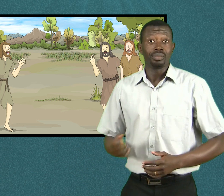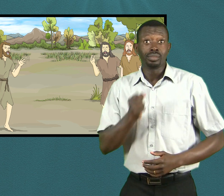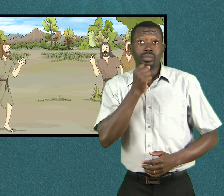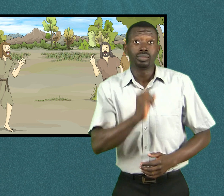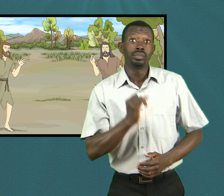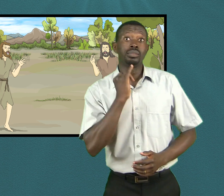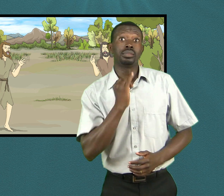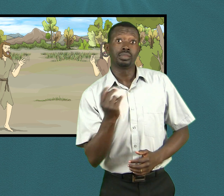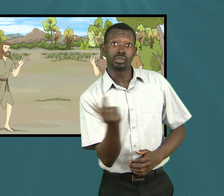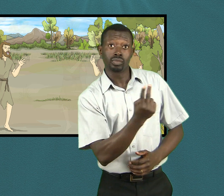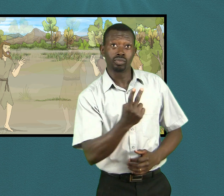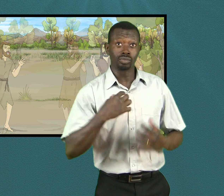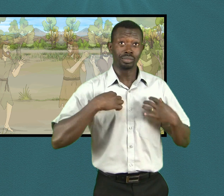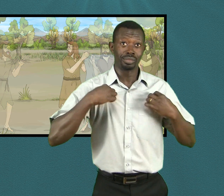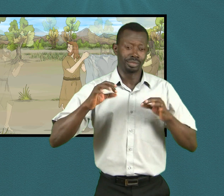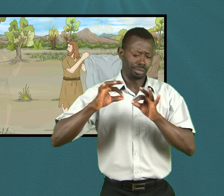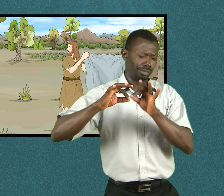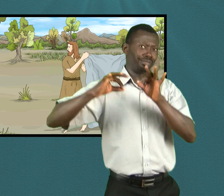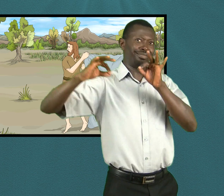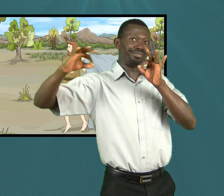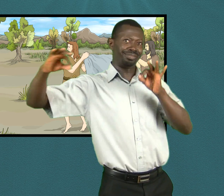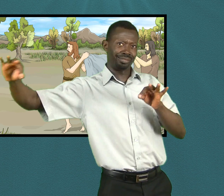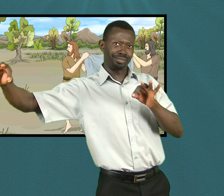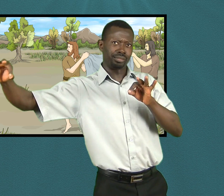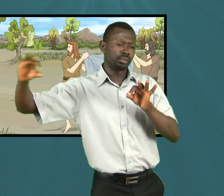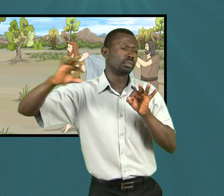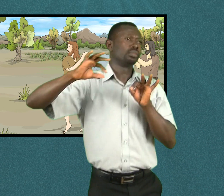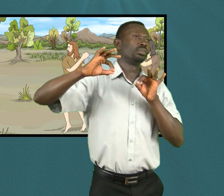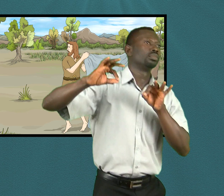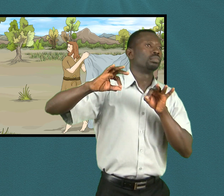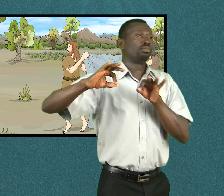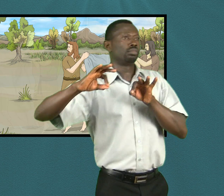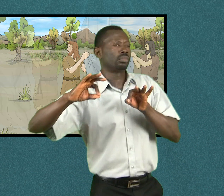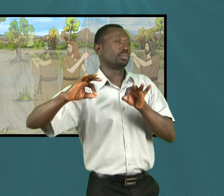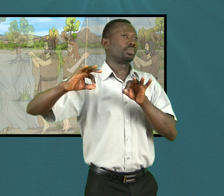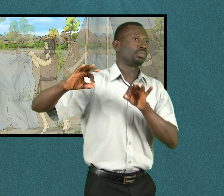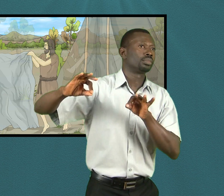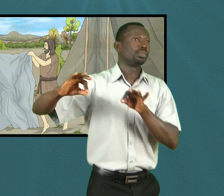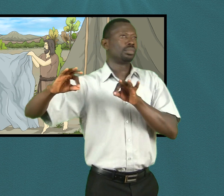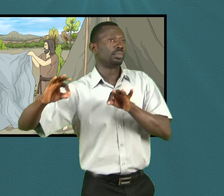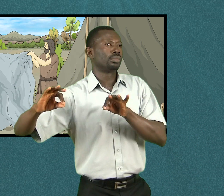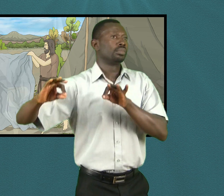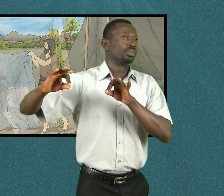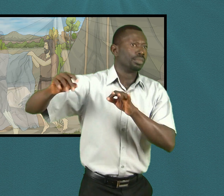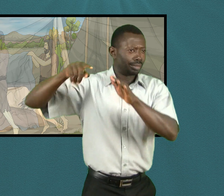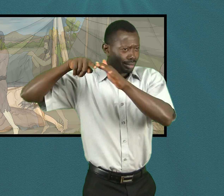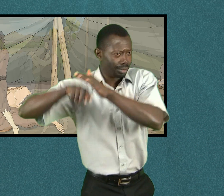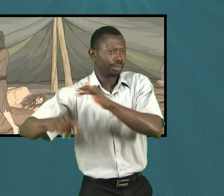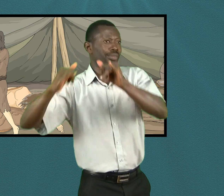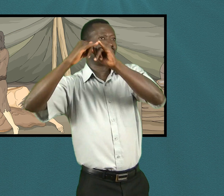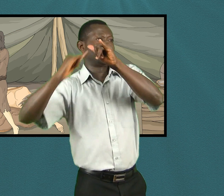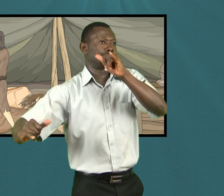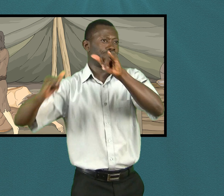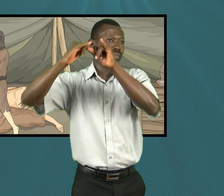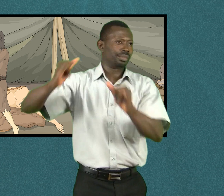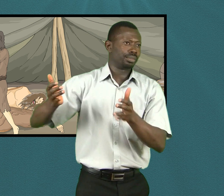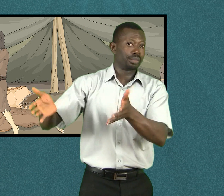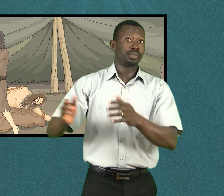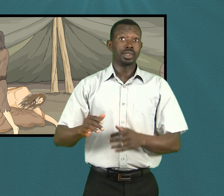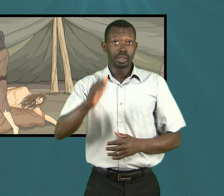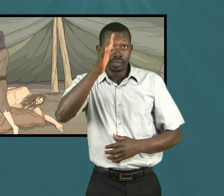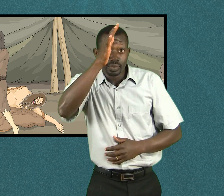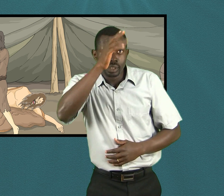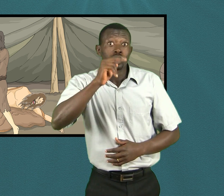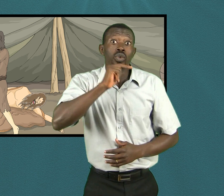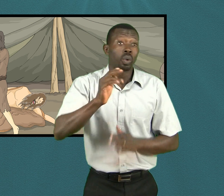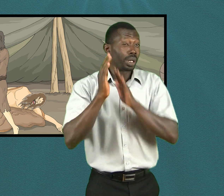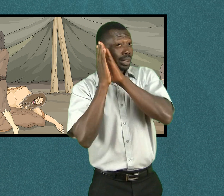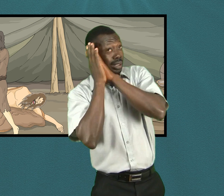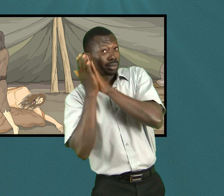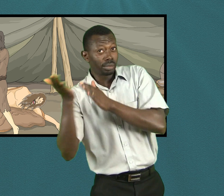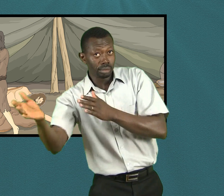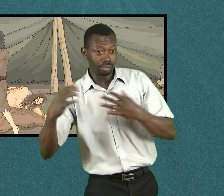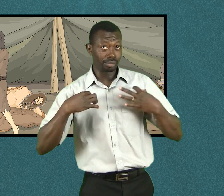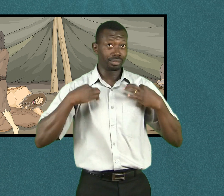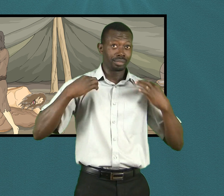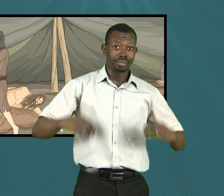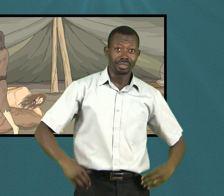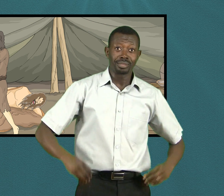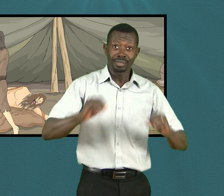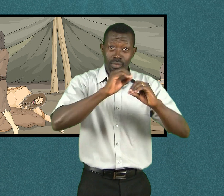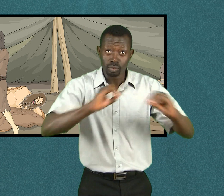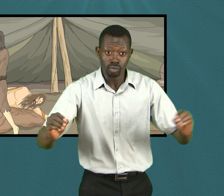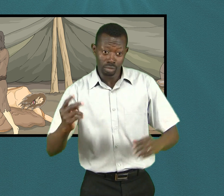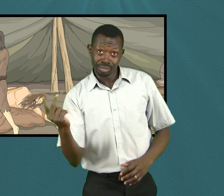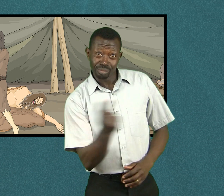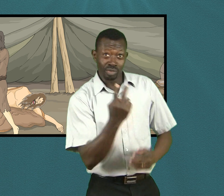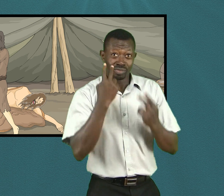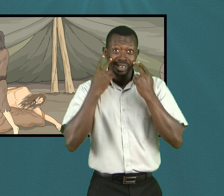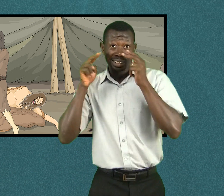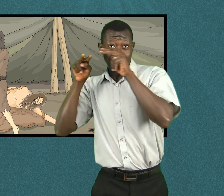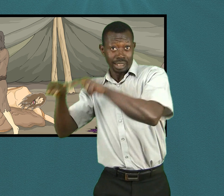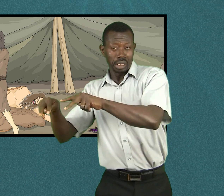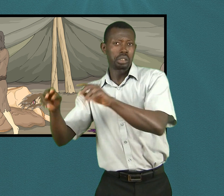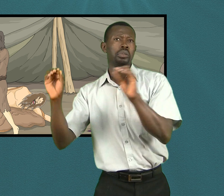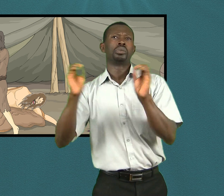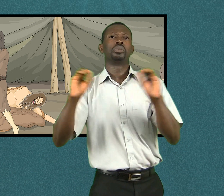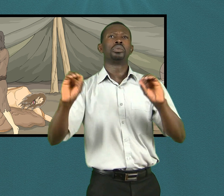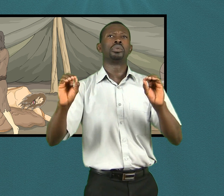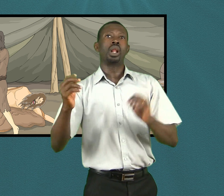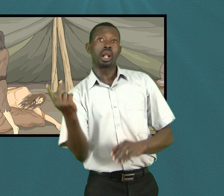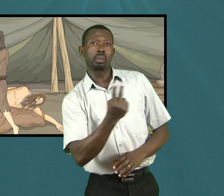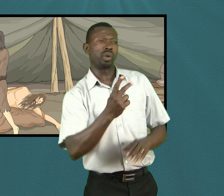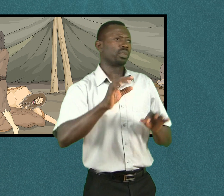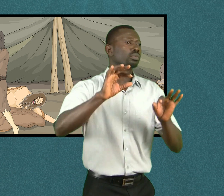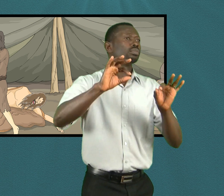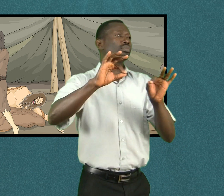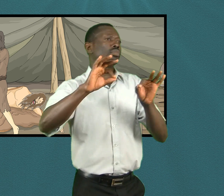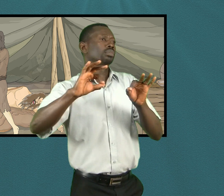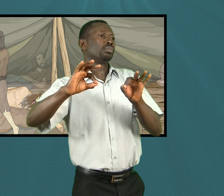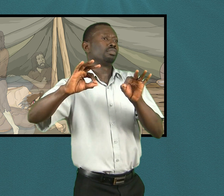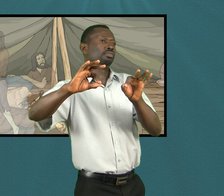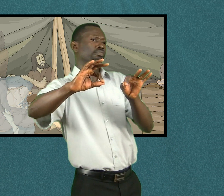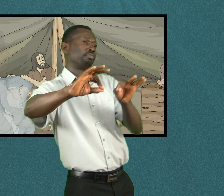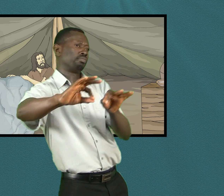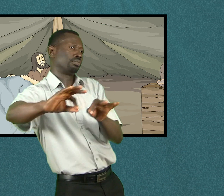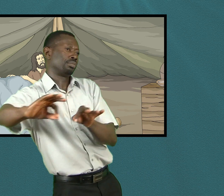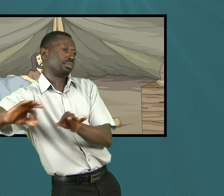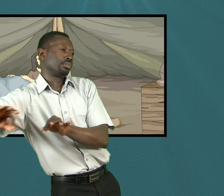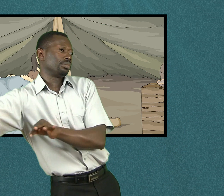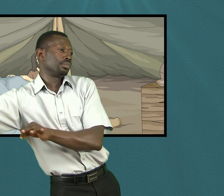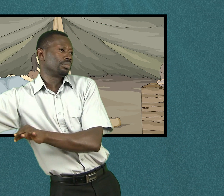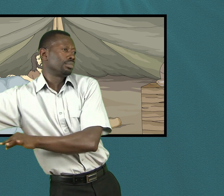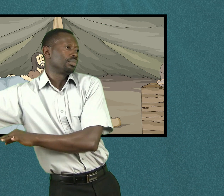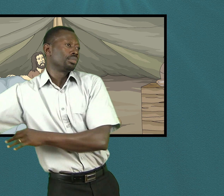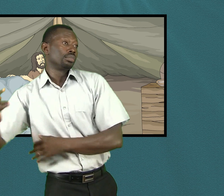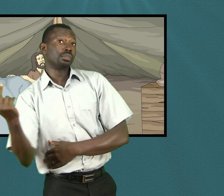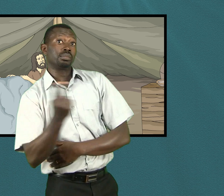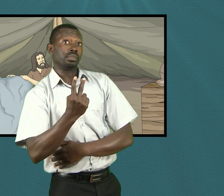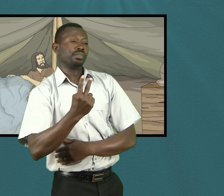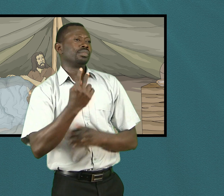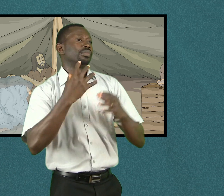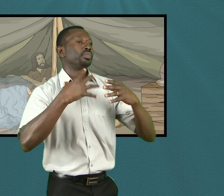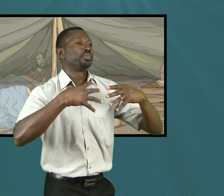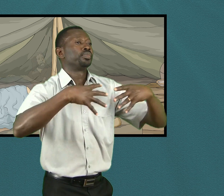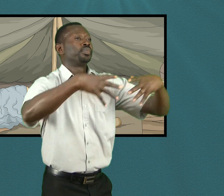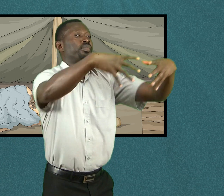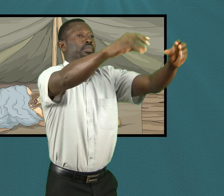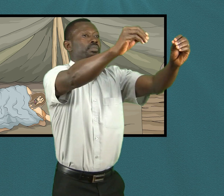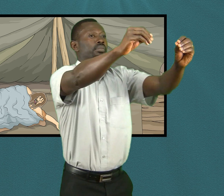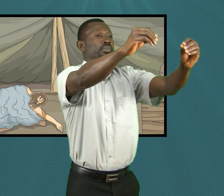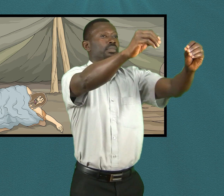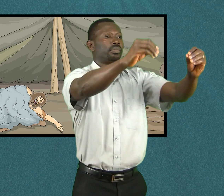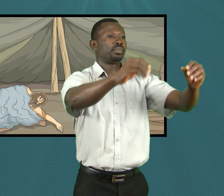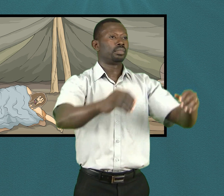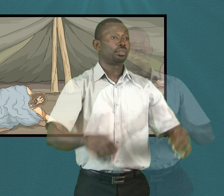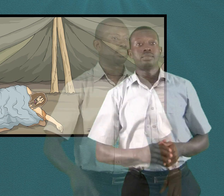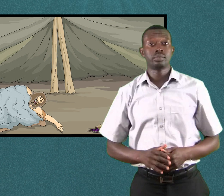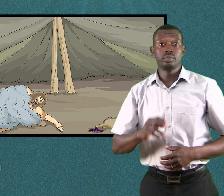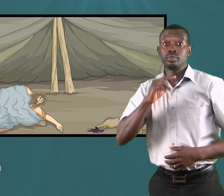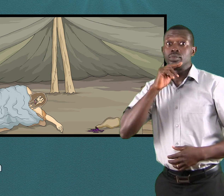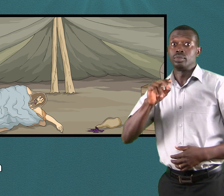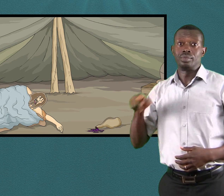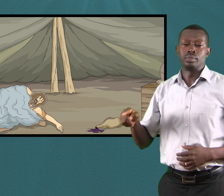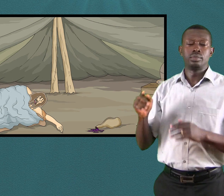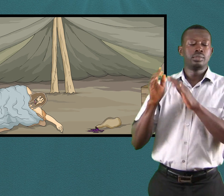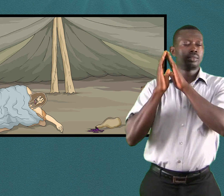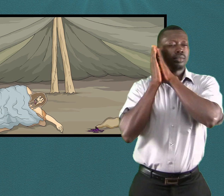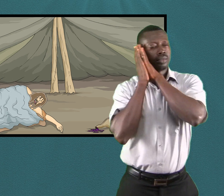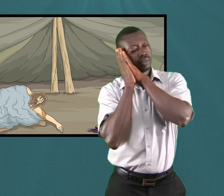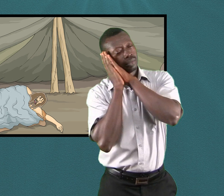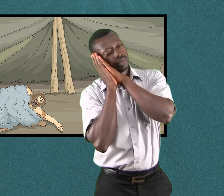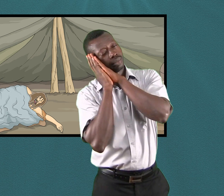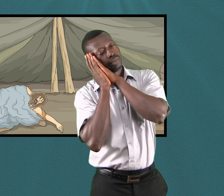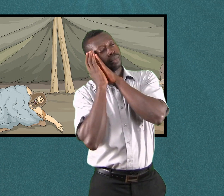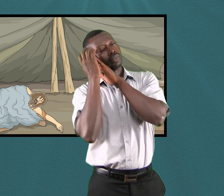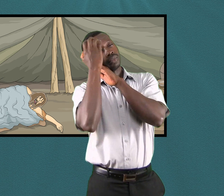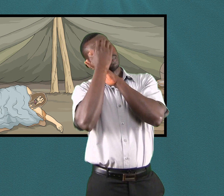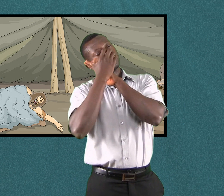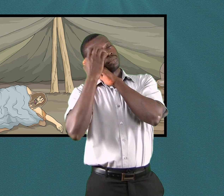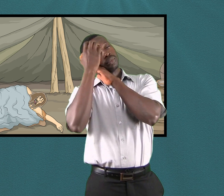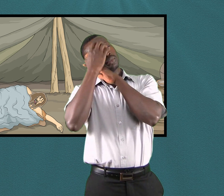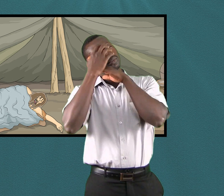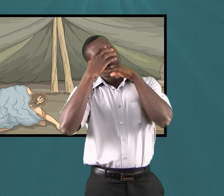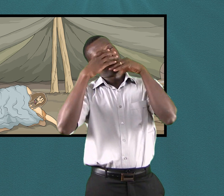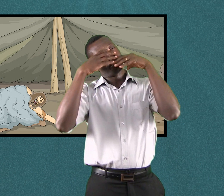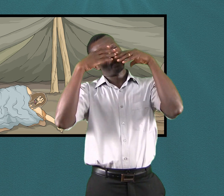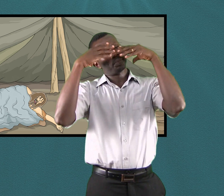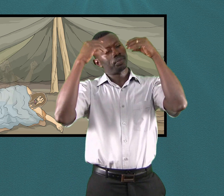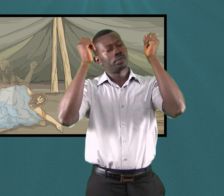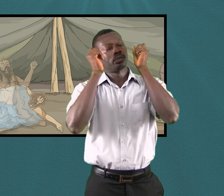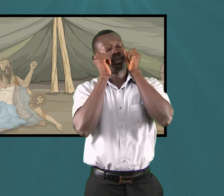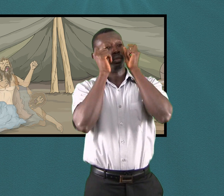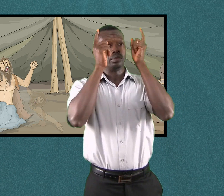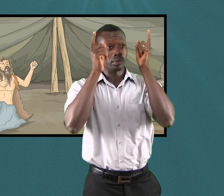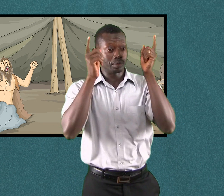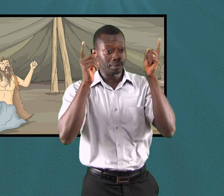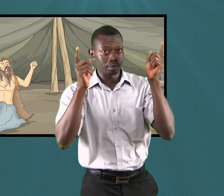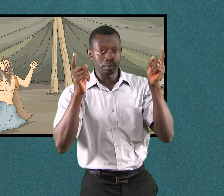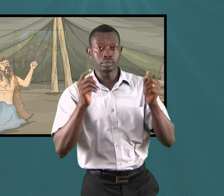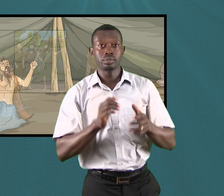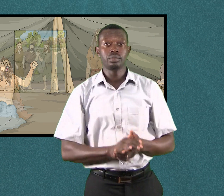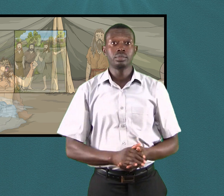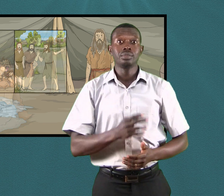Then Shem and Japheth took a garment and placed it across their shoulders, and walking backward, they covered their father’s nakedness. Their faces were turned away so that they did not see their father’s nakedness.